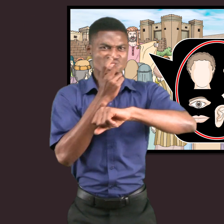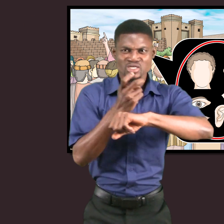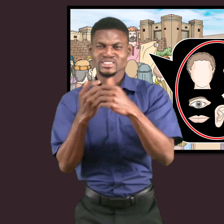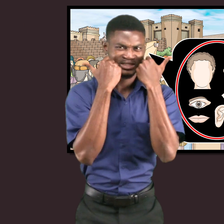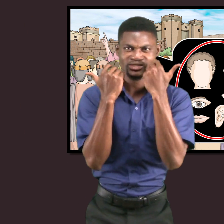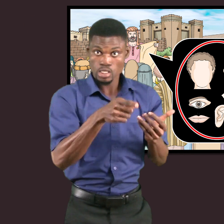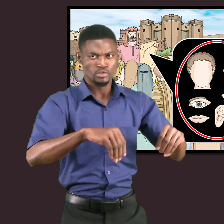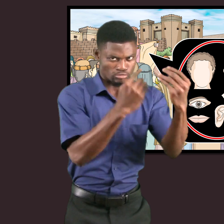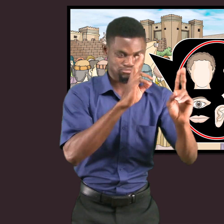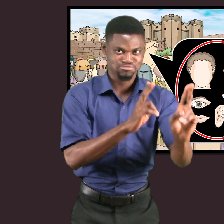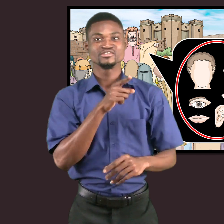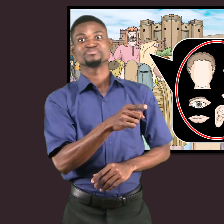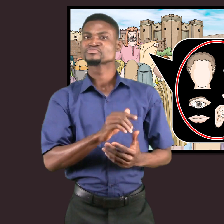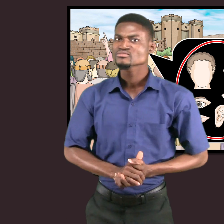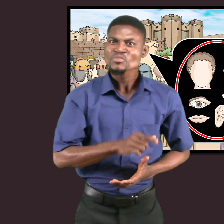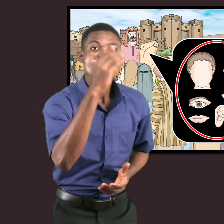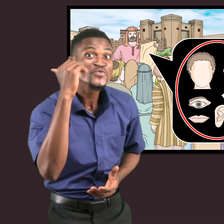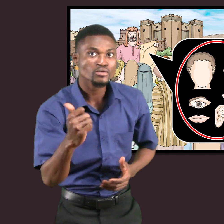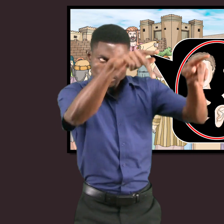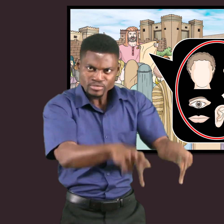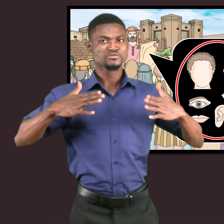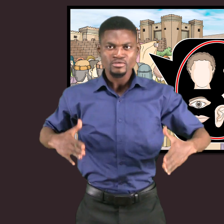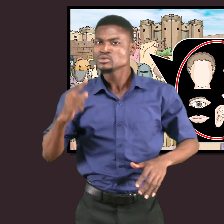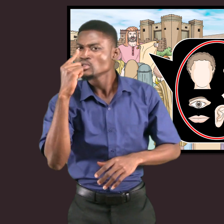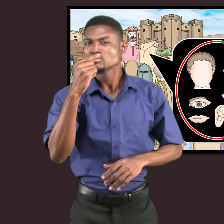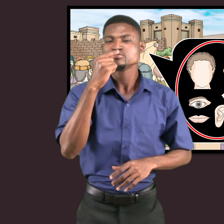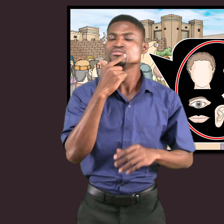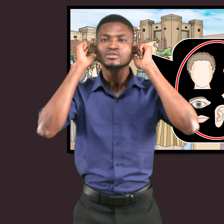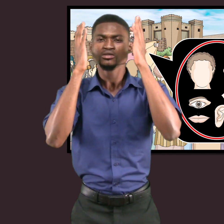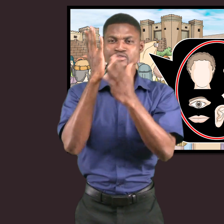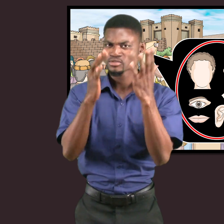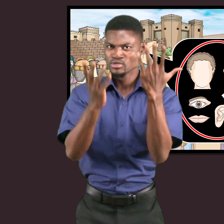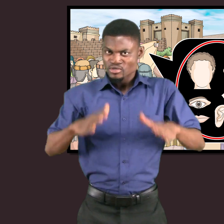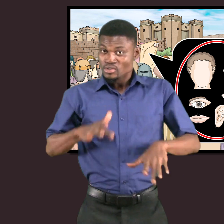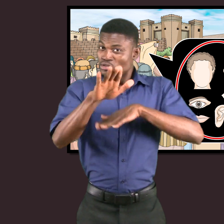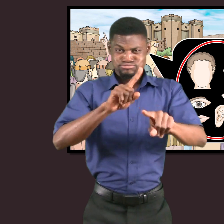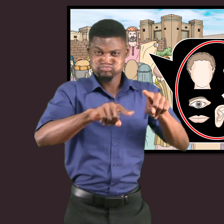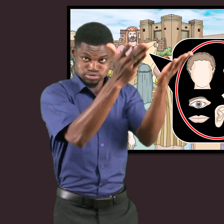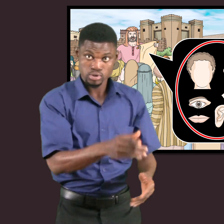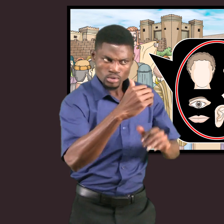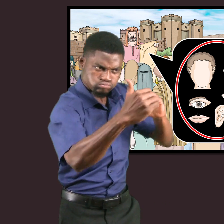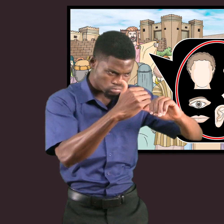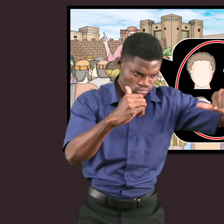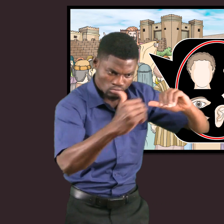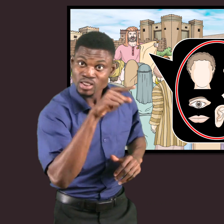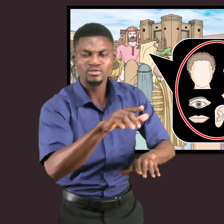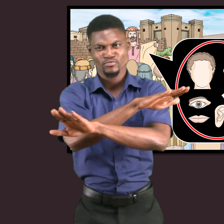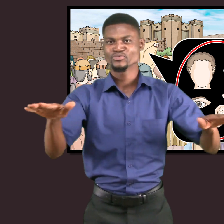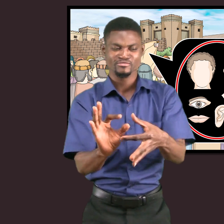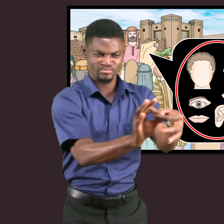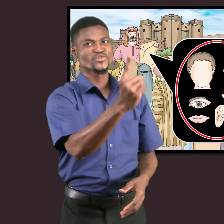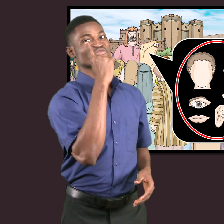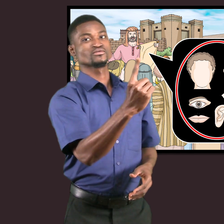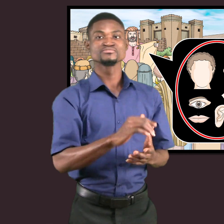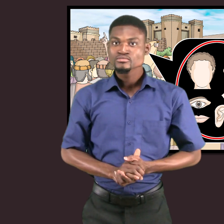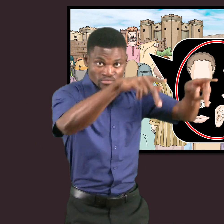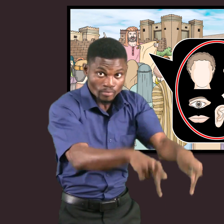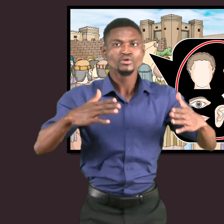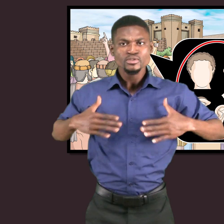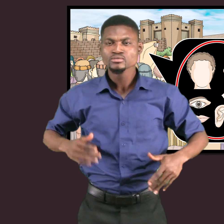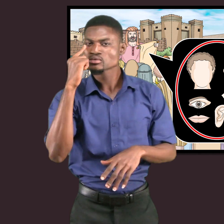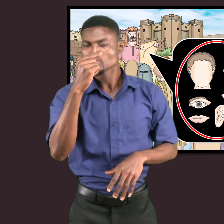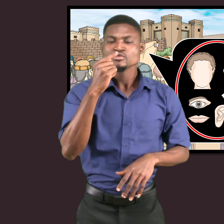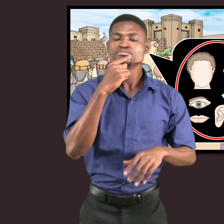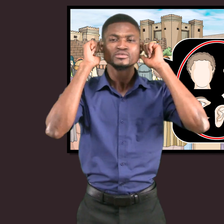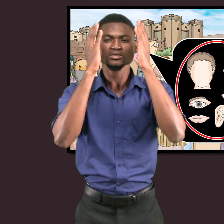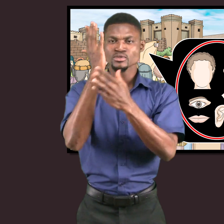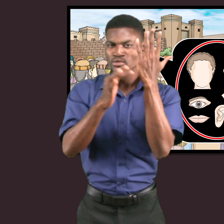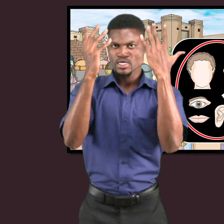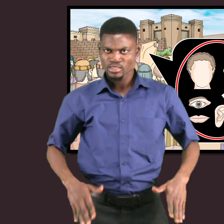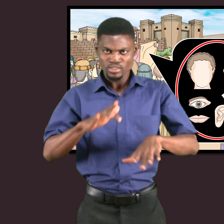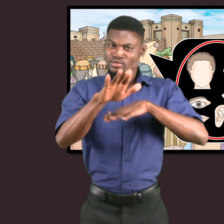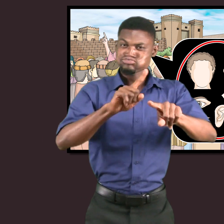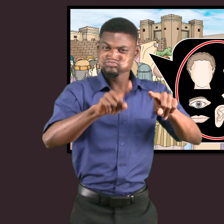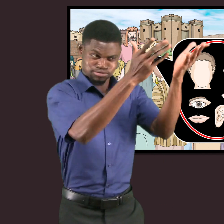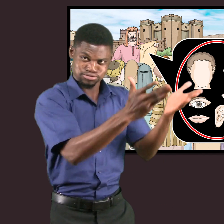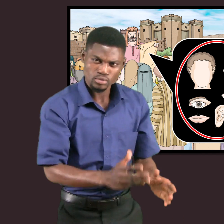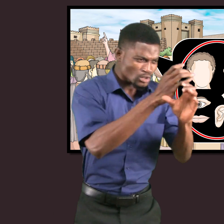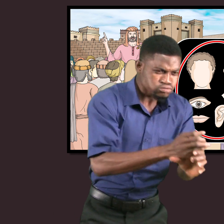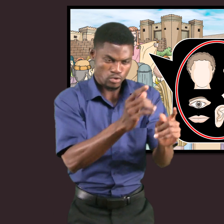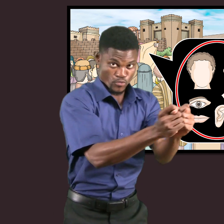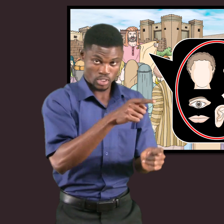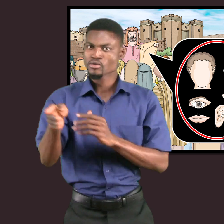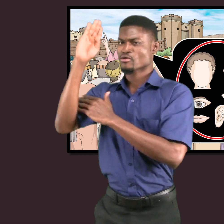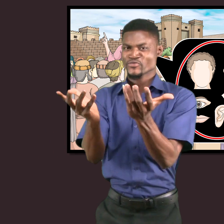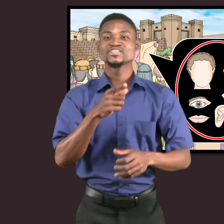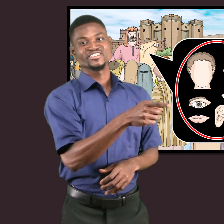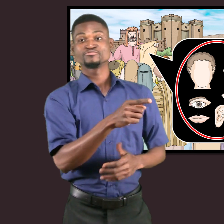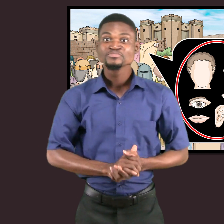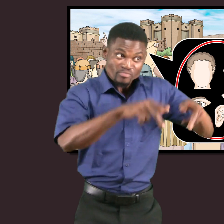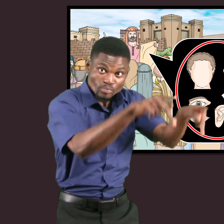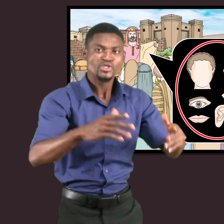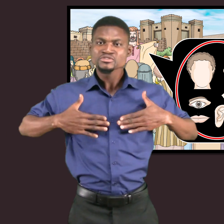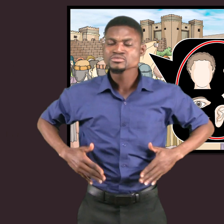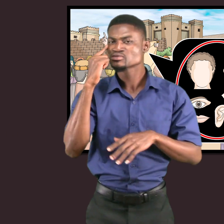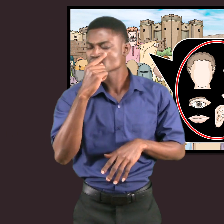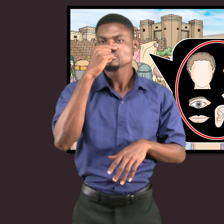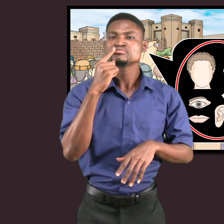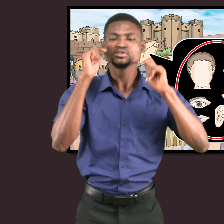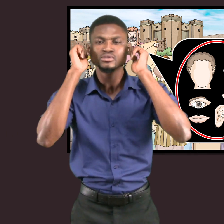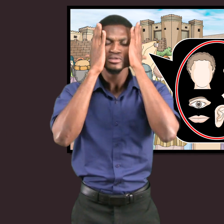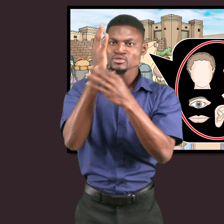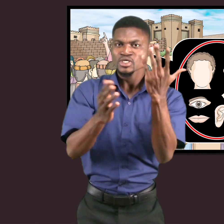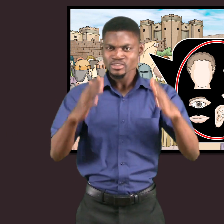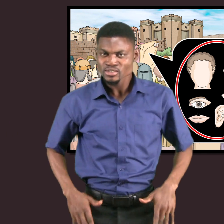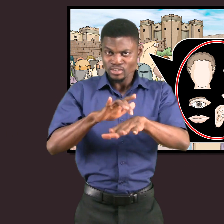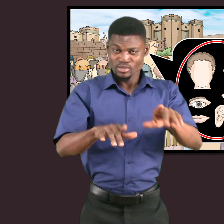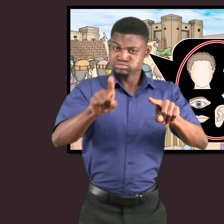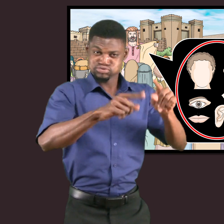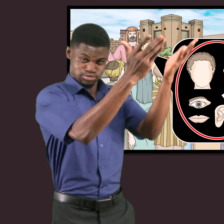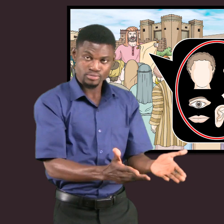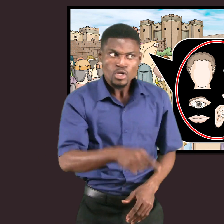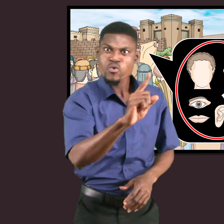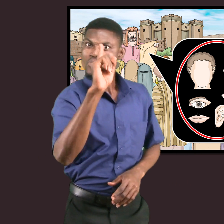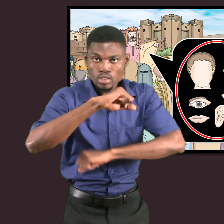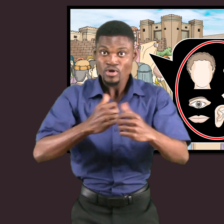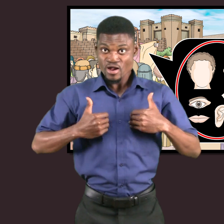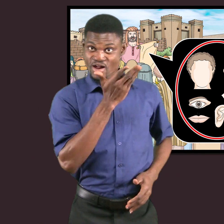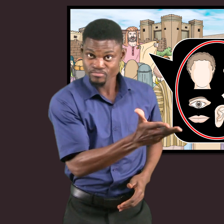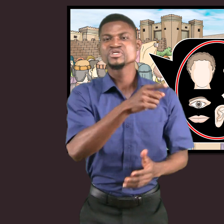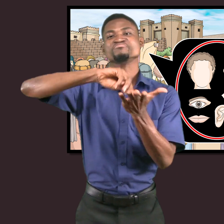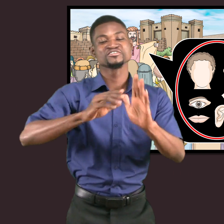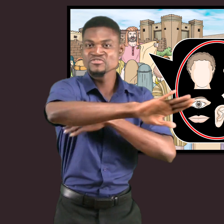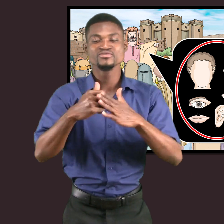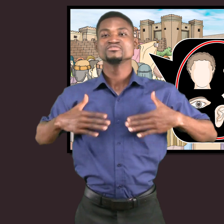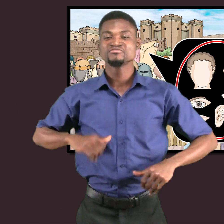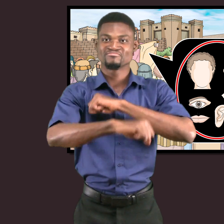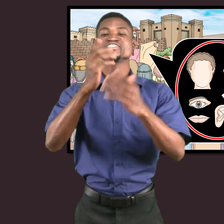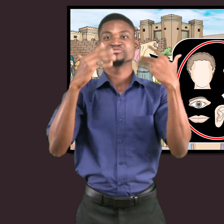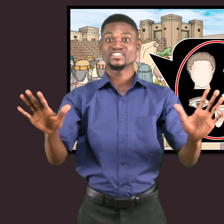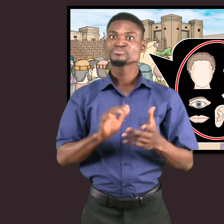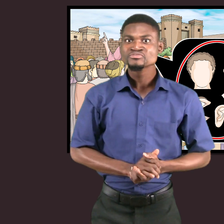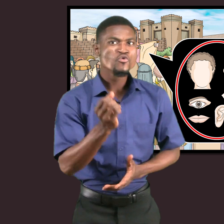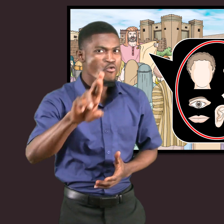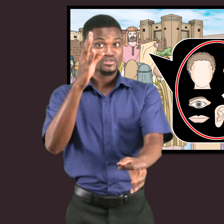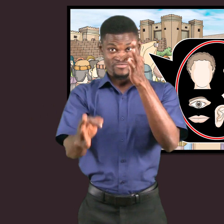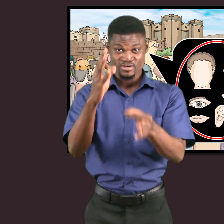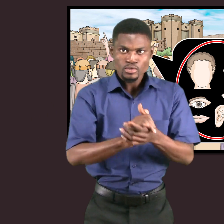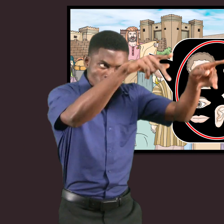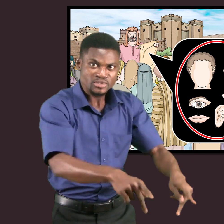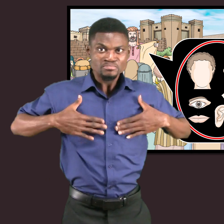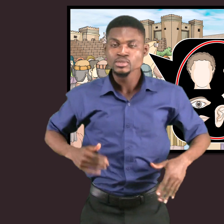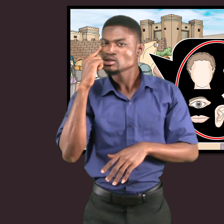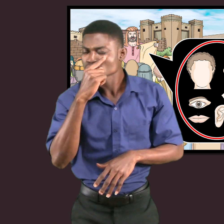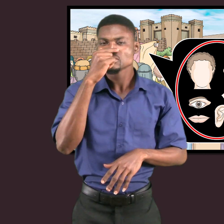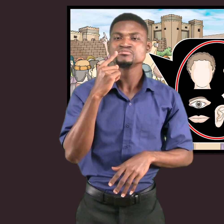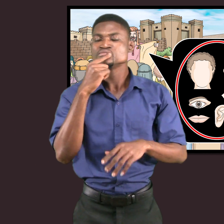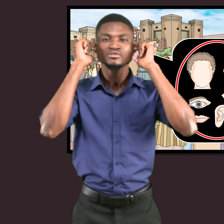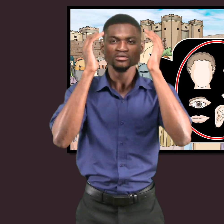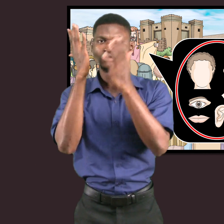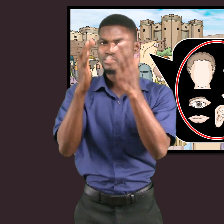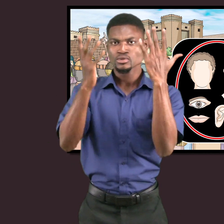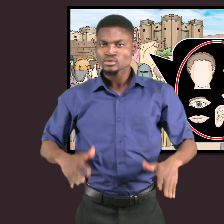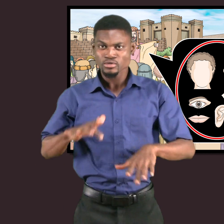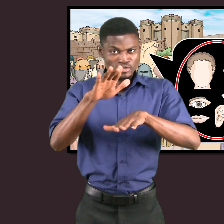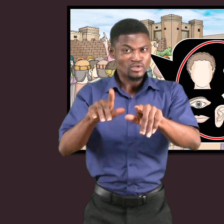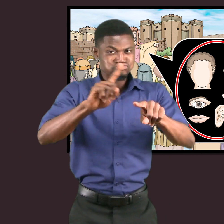But God has composed the body and has given greater honor to the parts that lacked it, so that there should be no division in the body, but that its members should have mutual concern for one another.